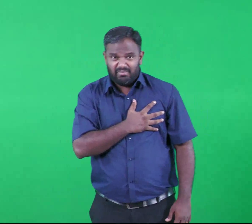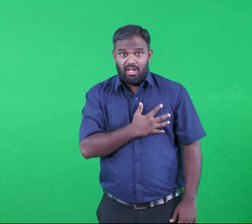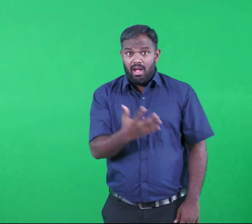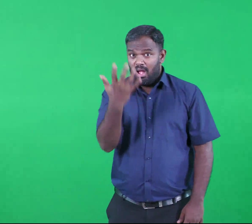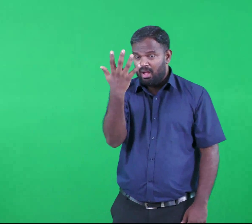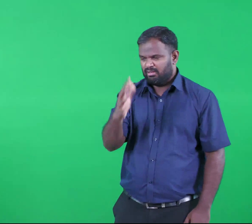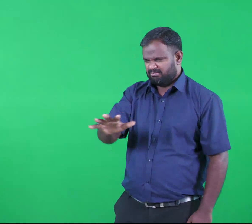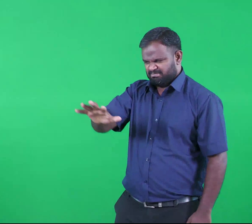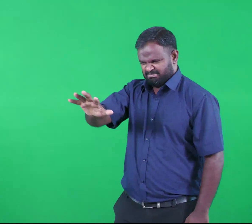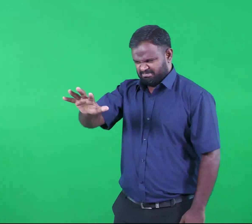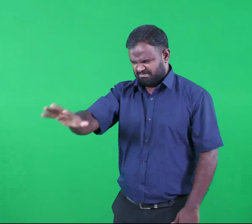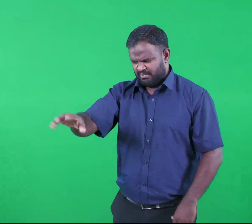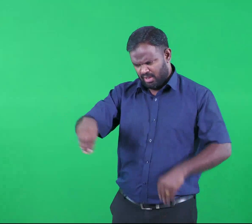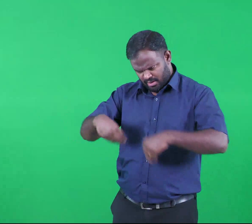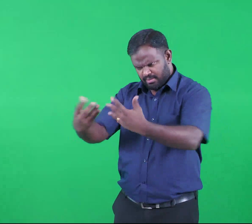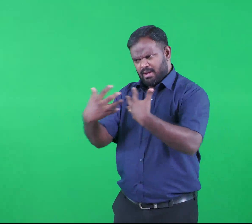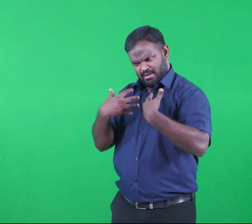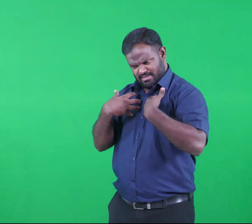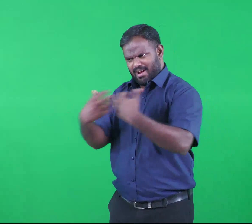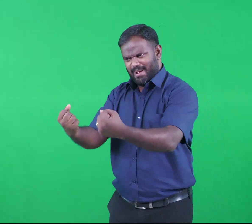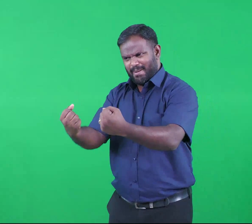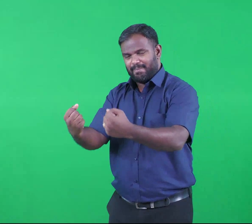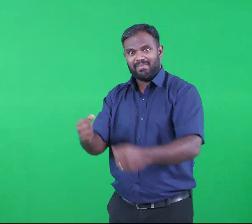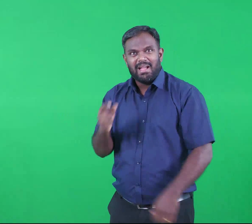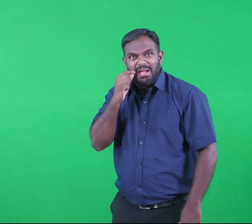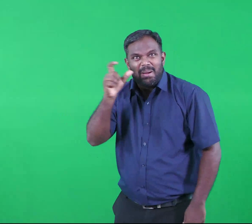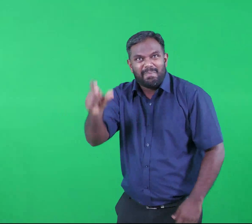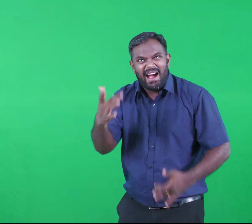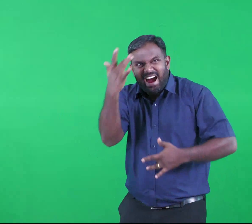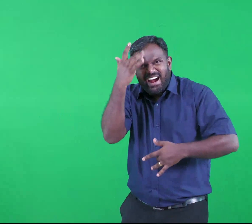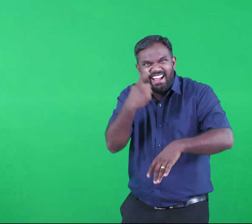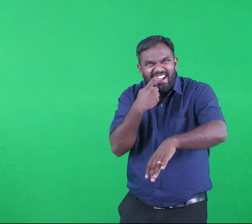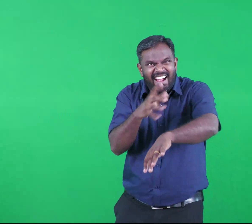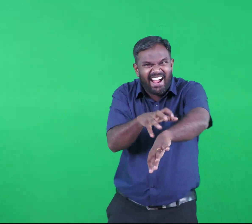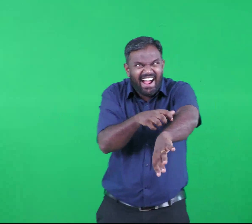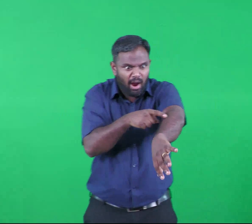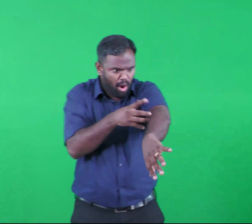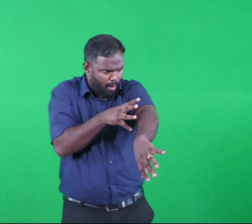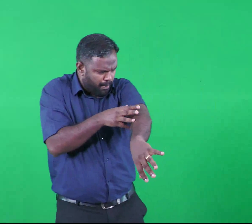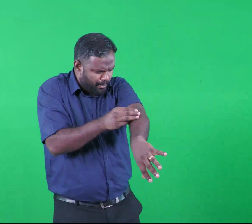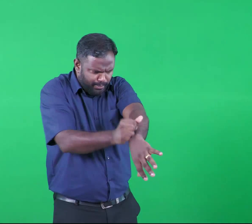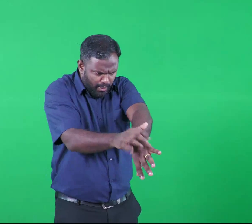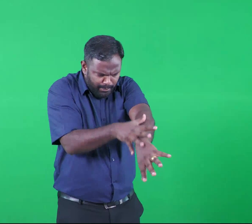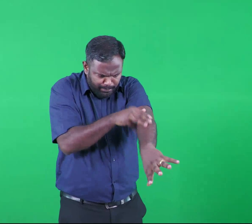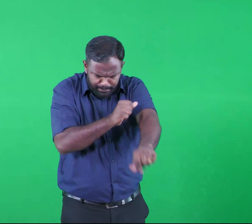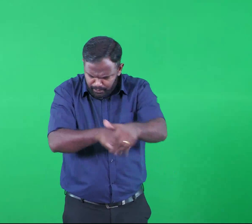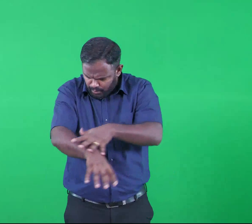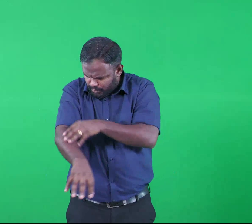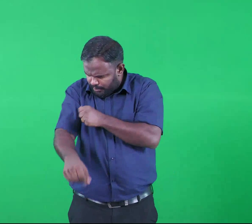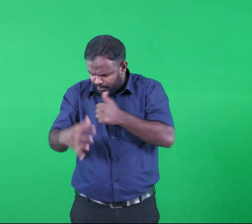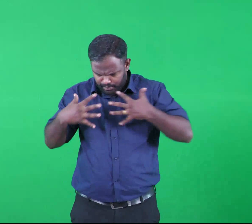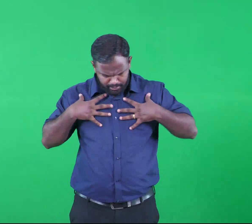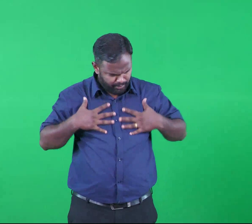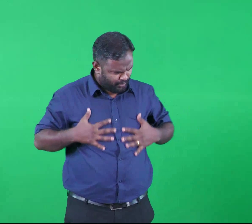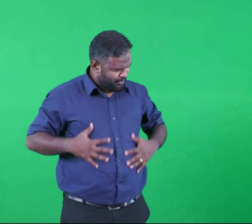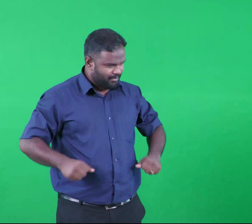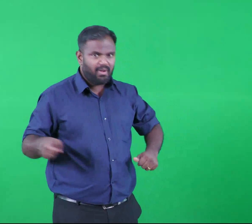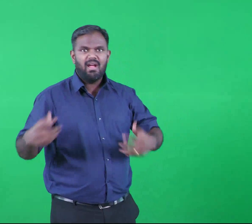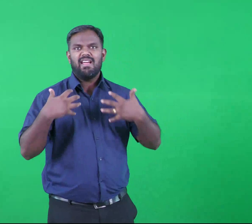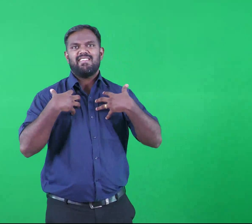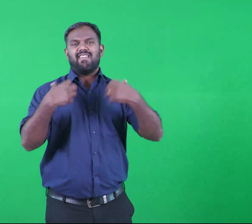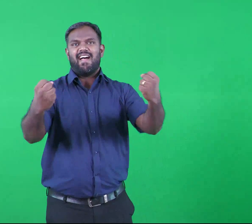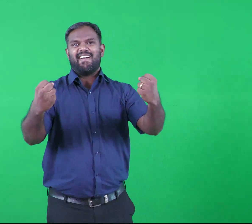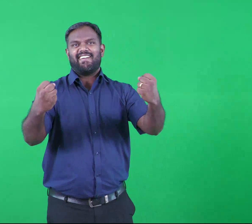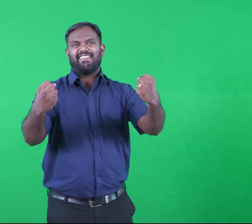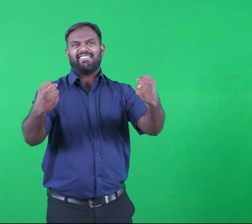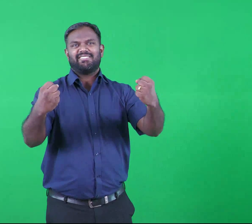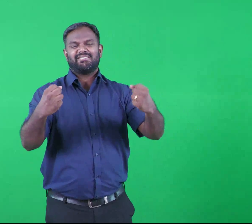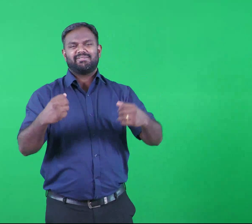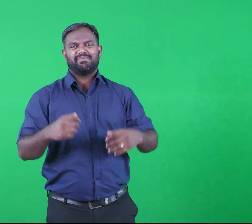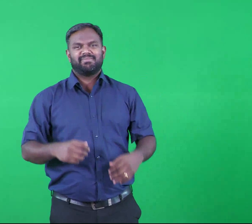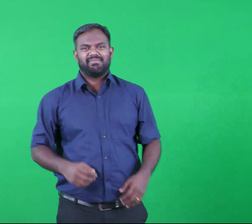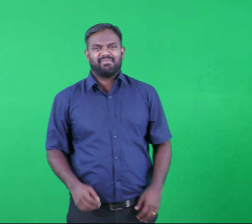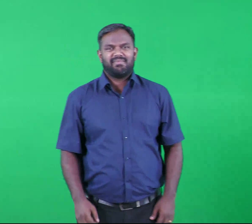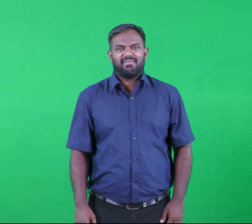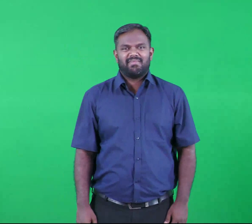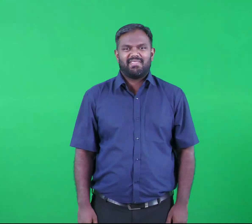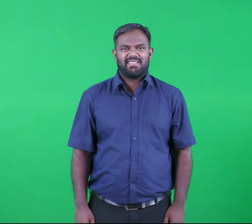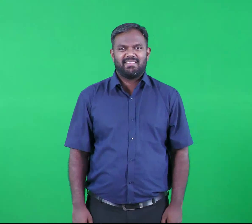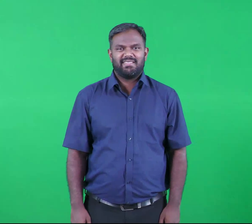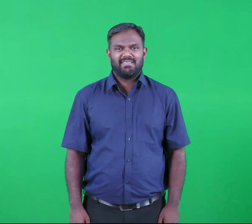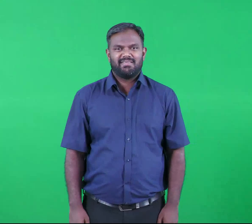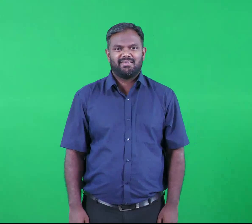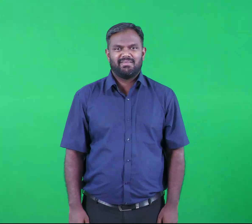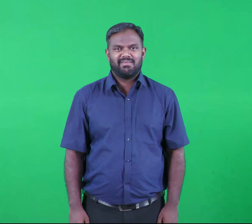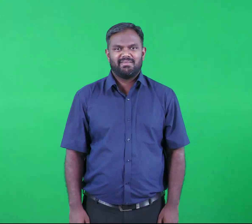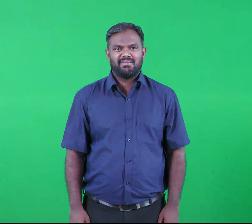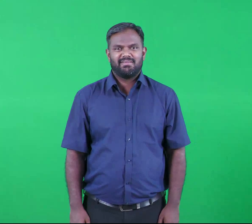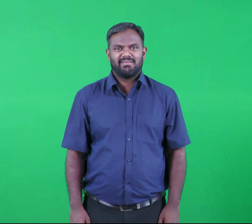And immediately the leprosy left him, and the man was cleansed.